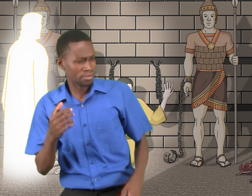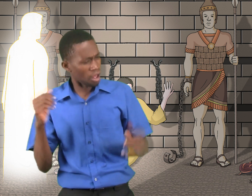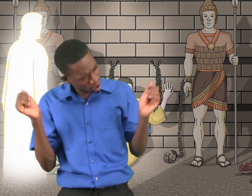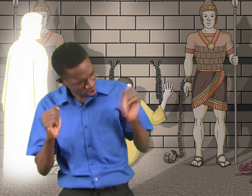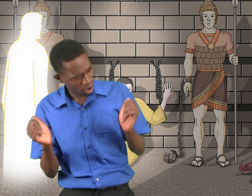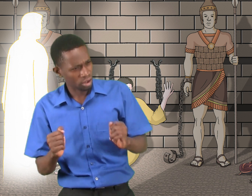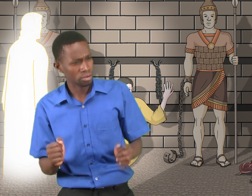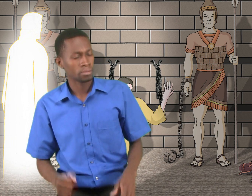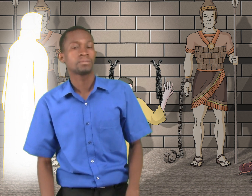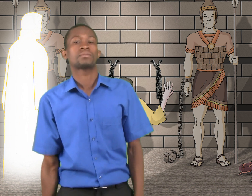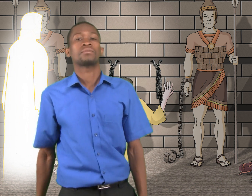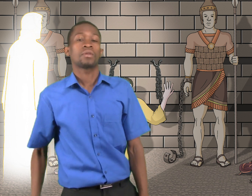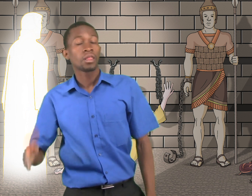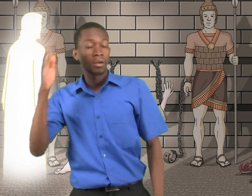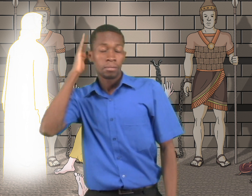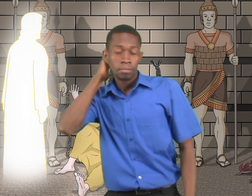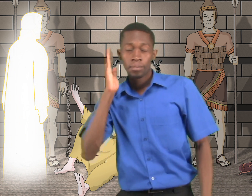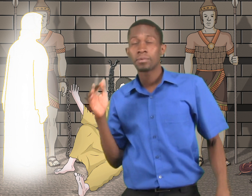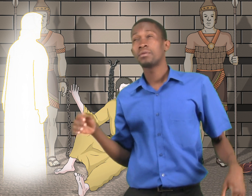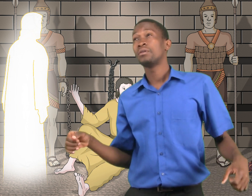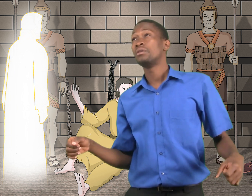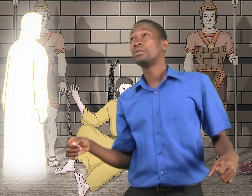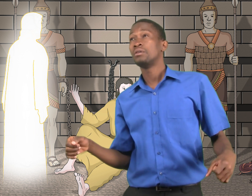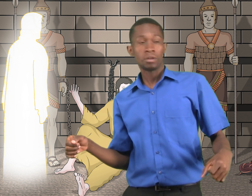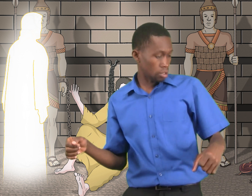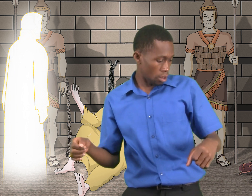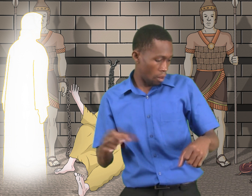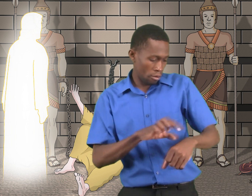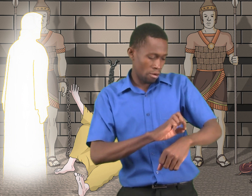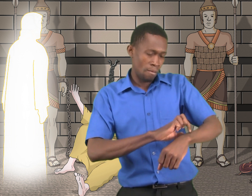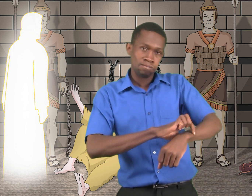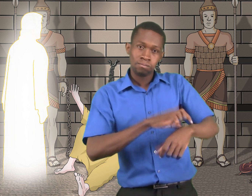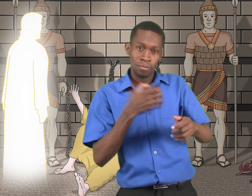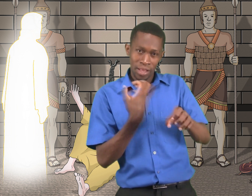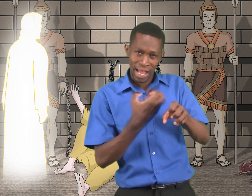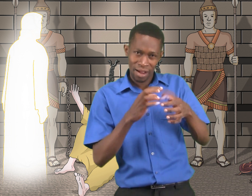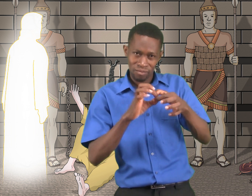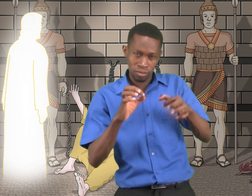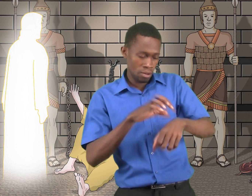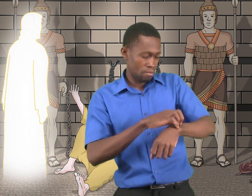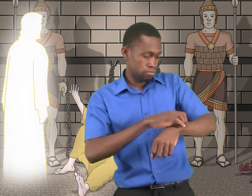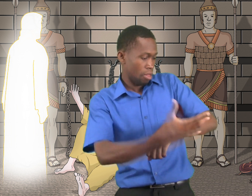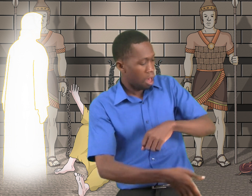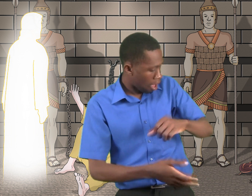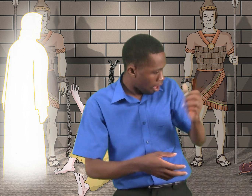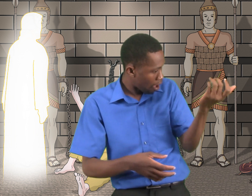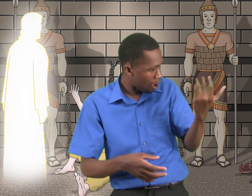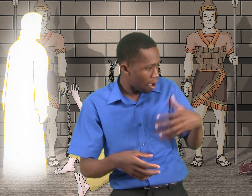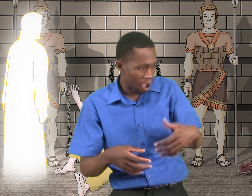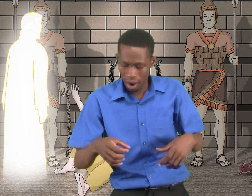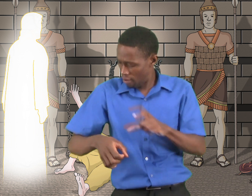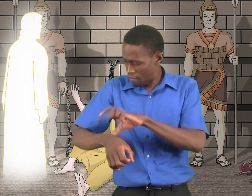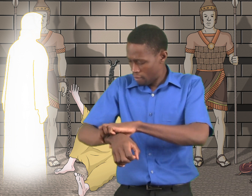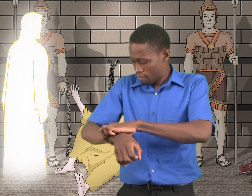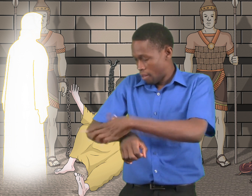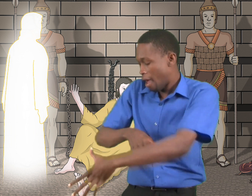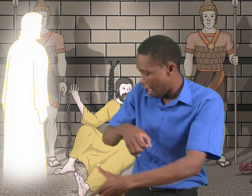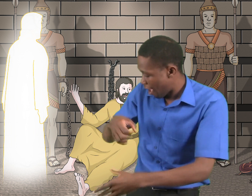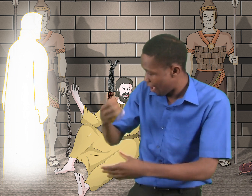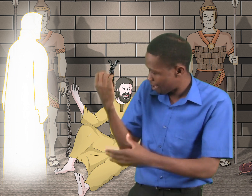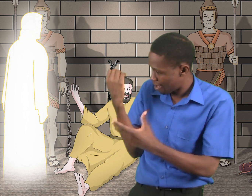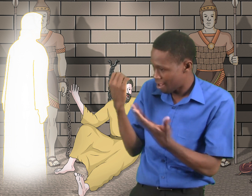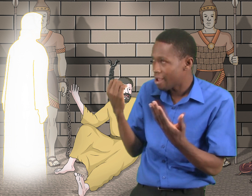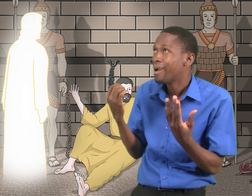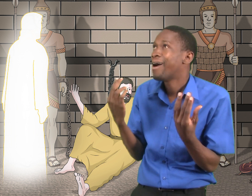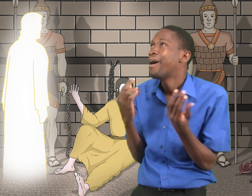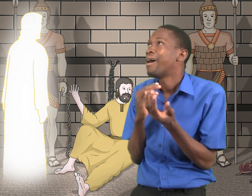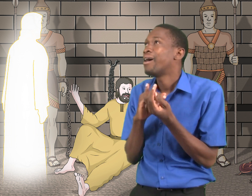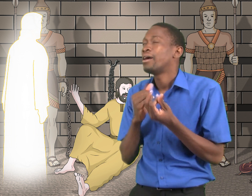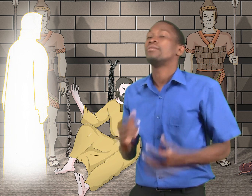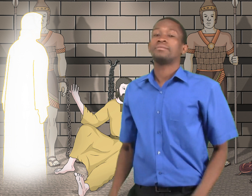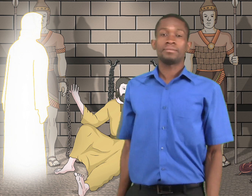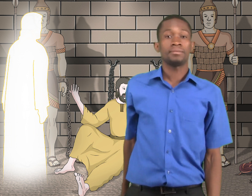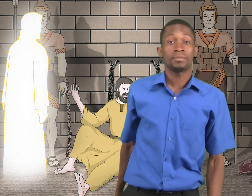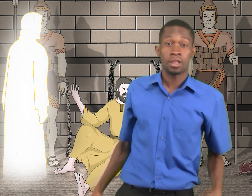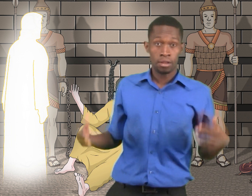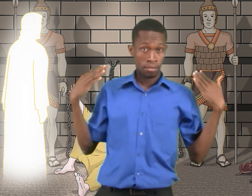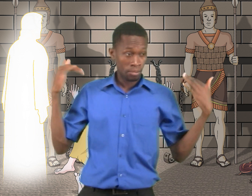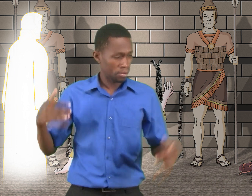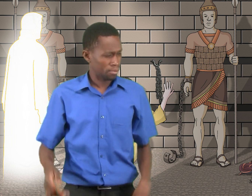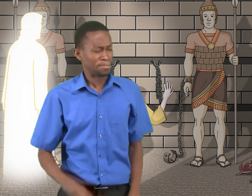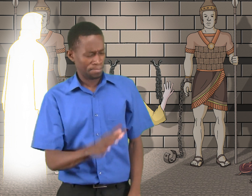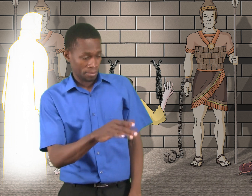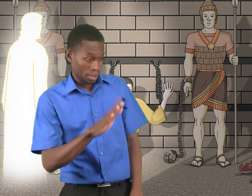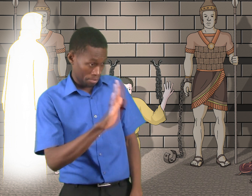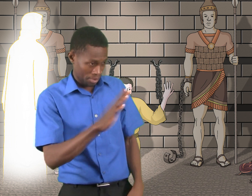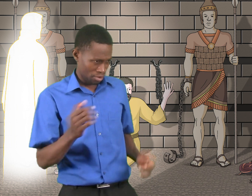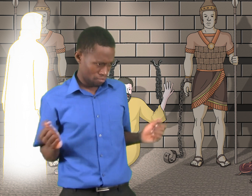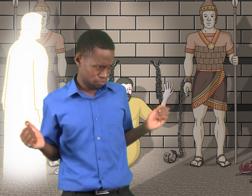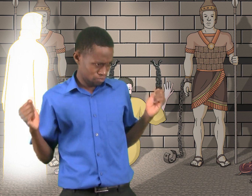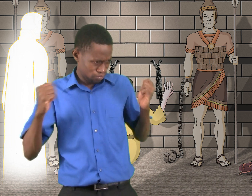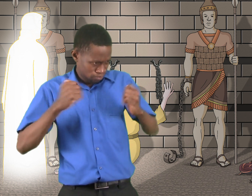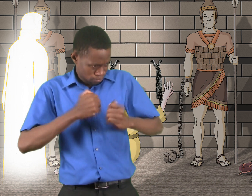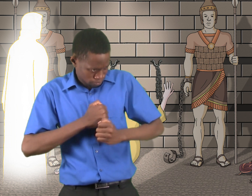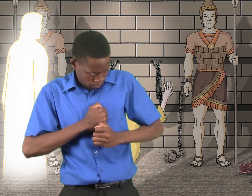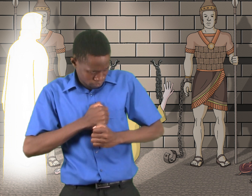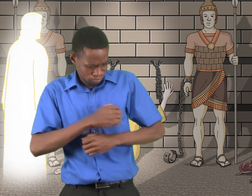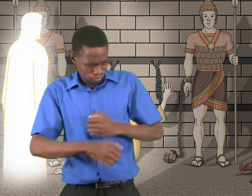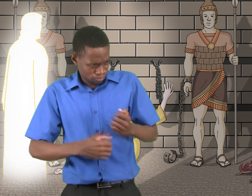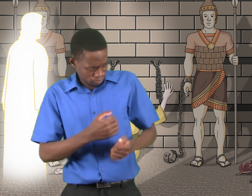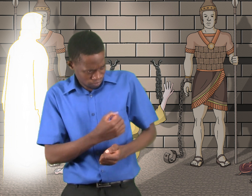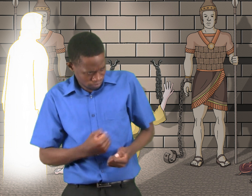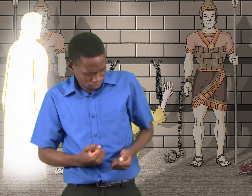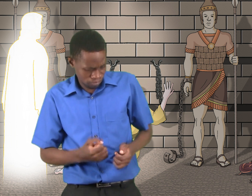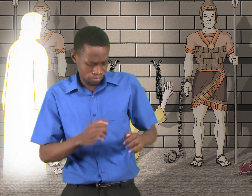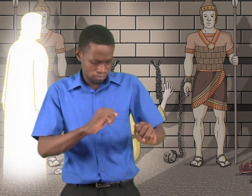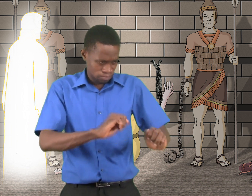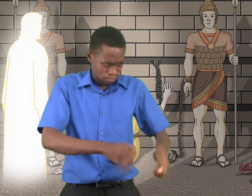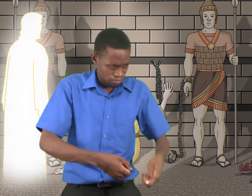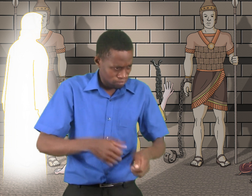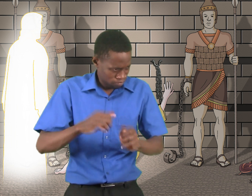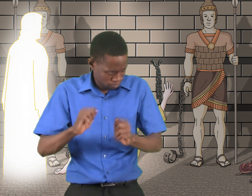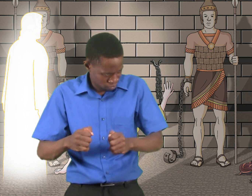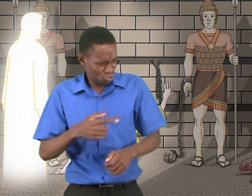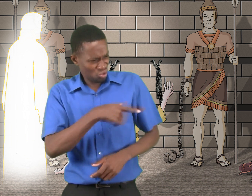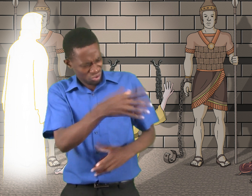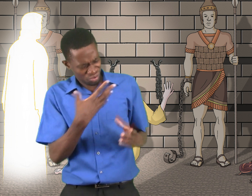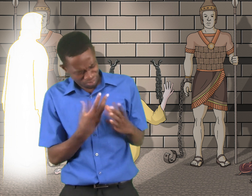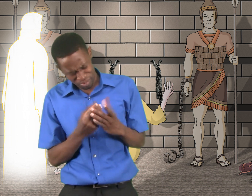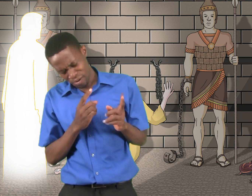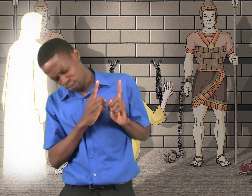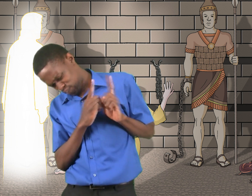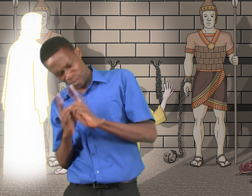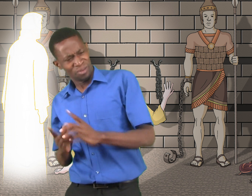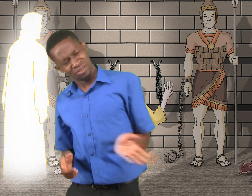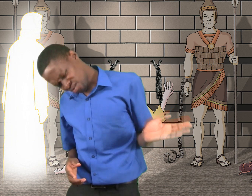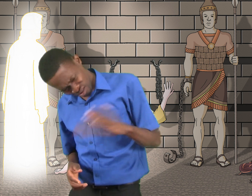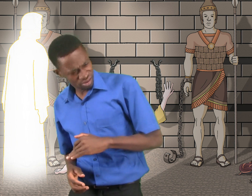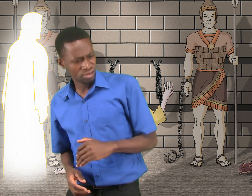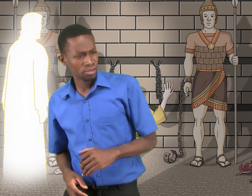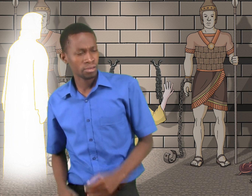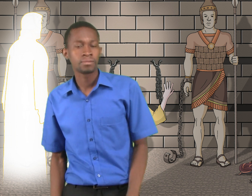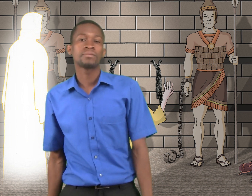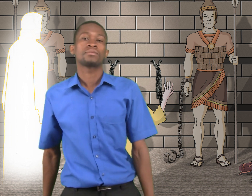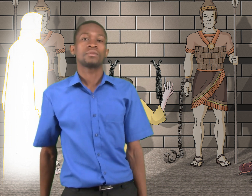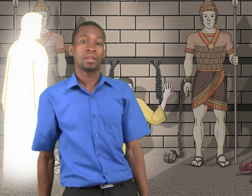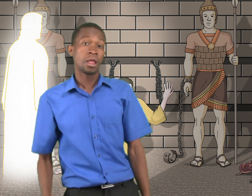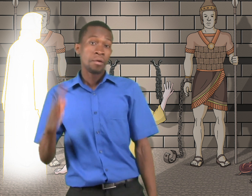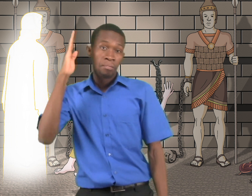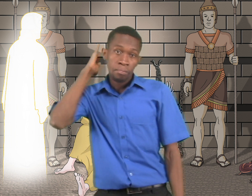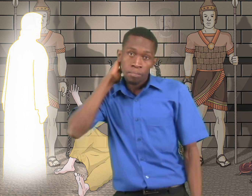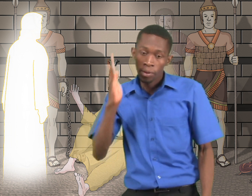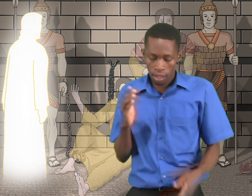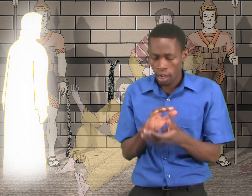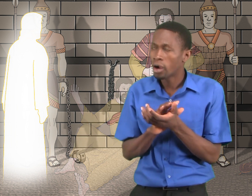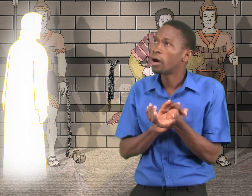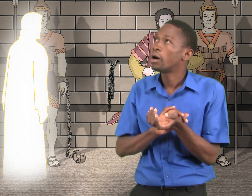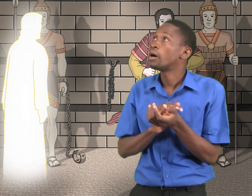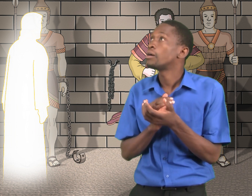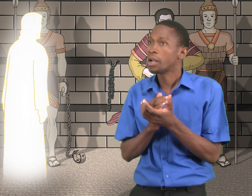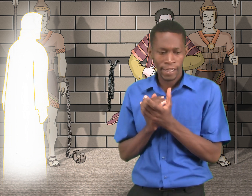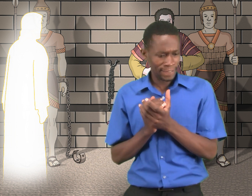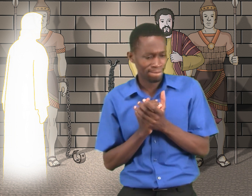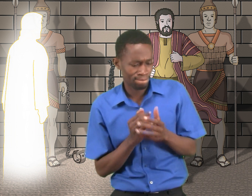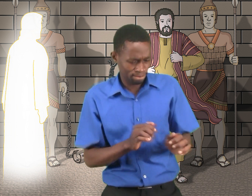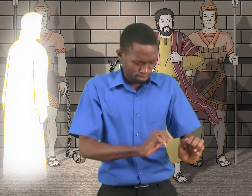And the chains fell off his wrists. “Get dressed and put on your sandals,” said the angel.